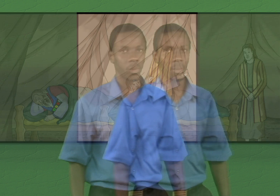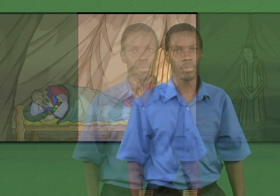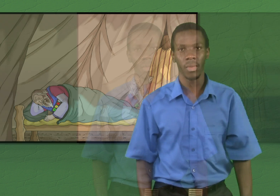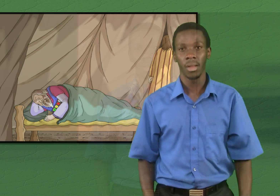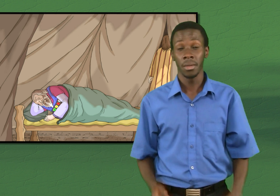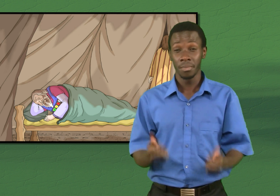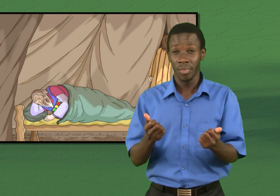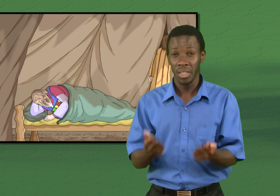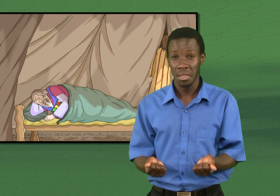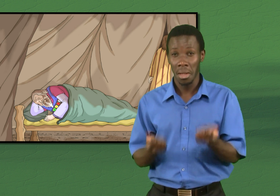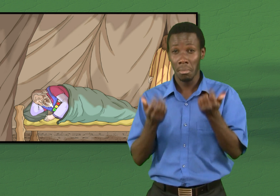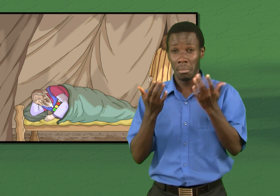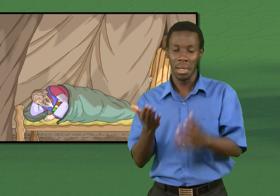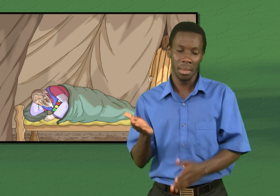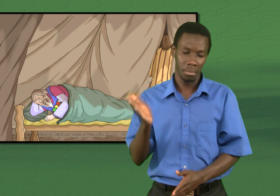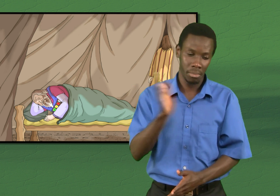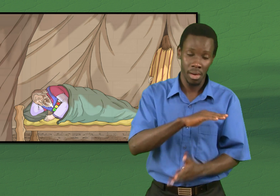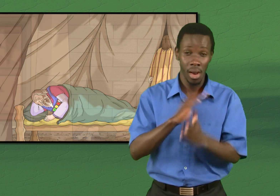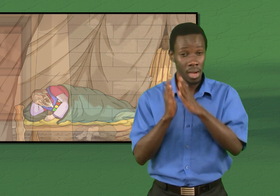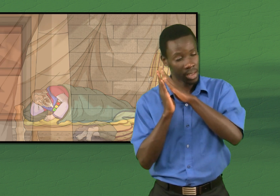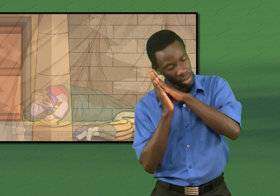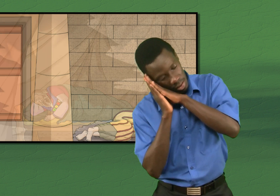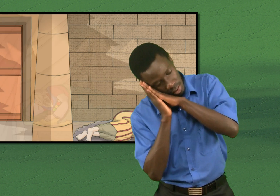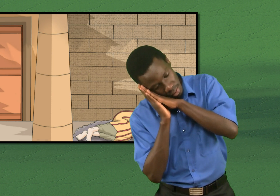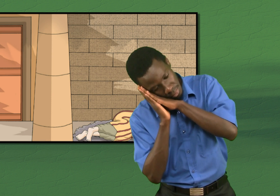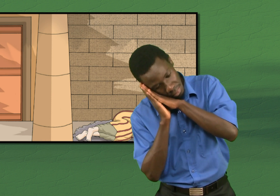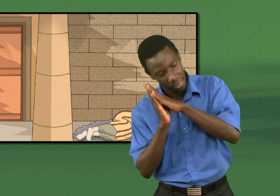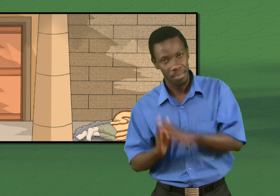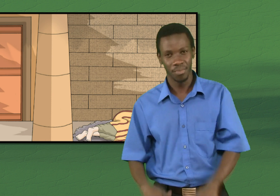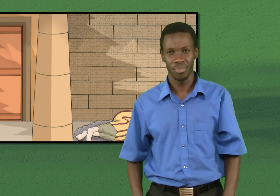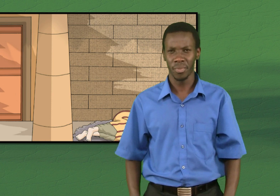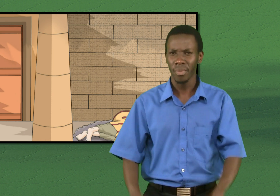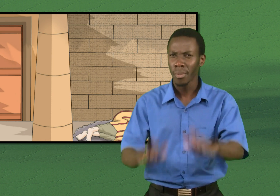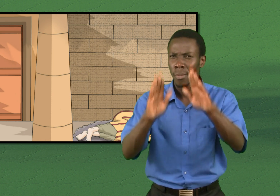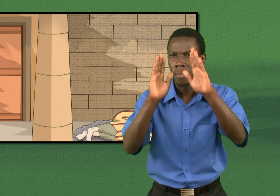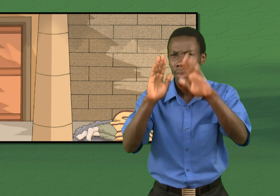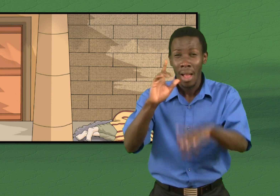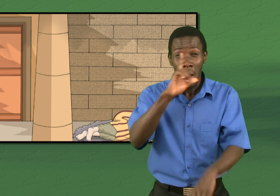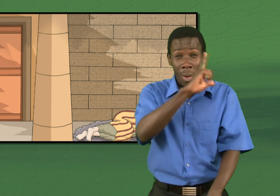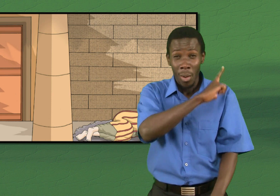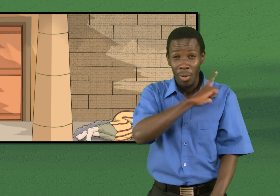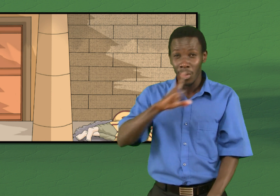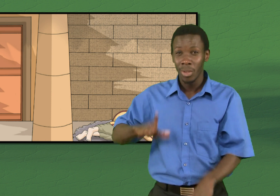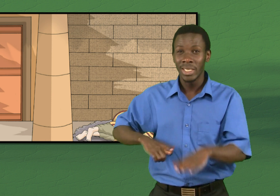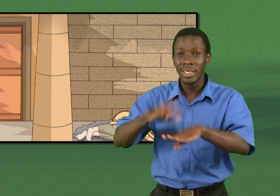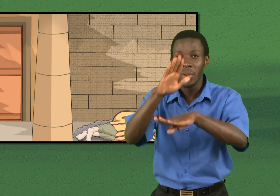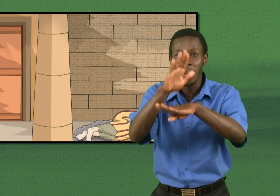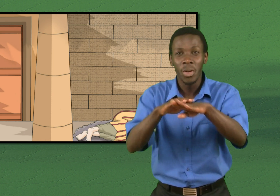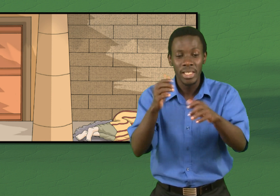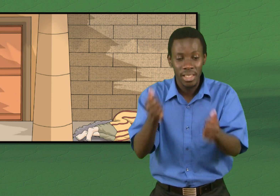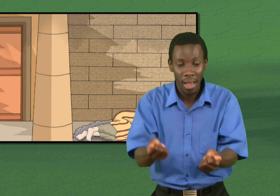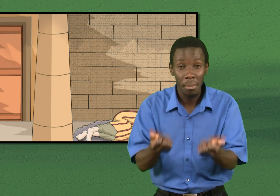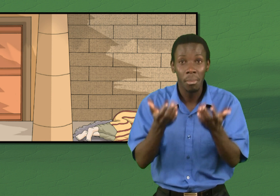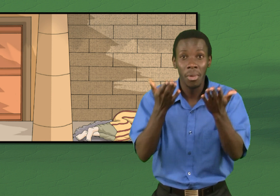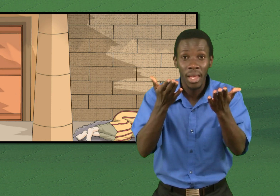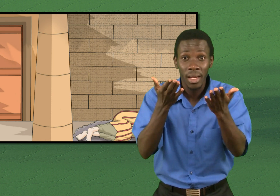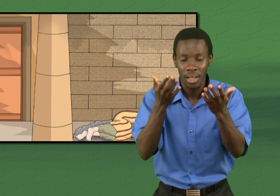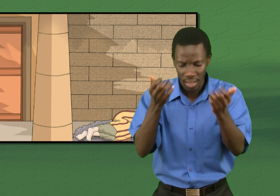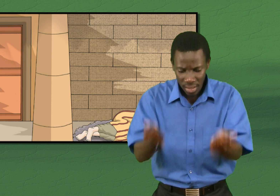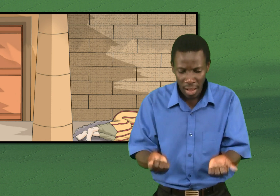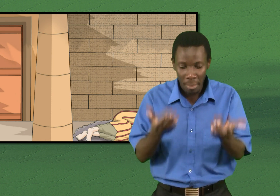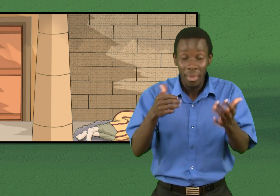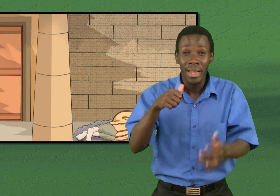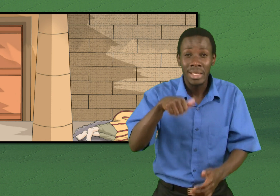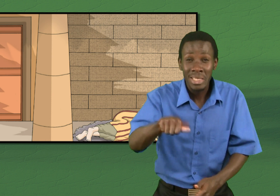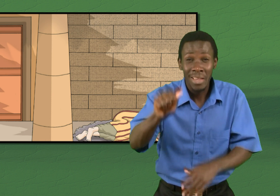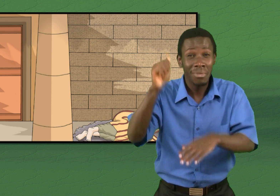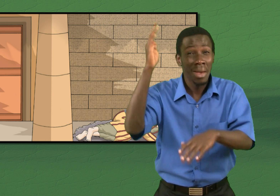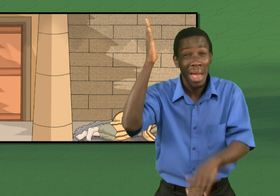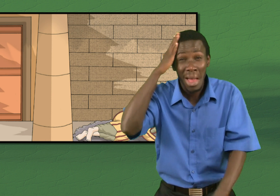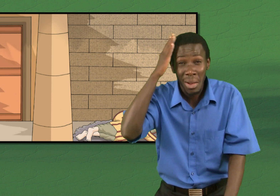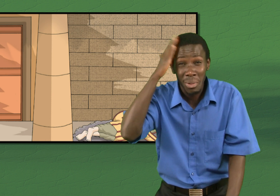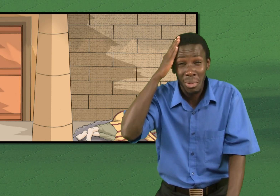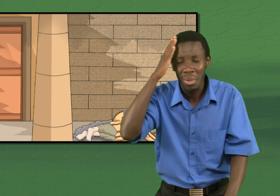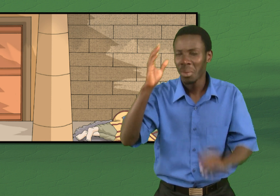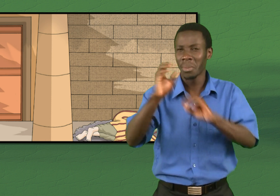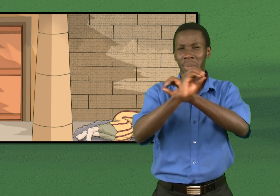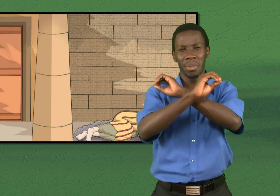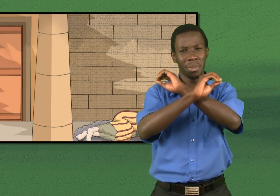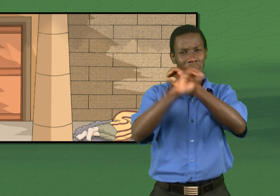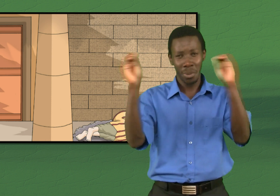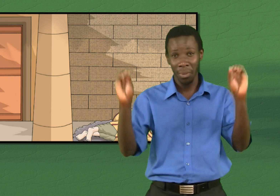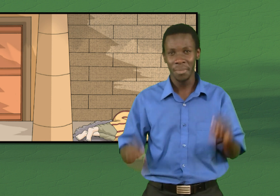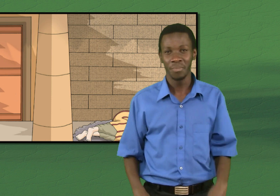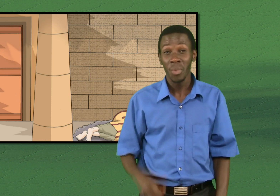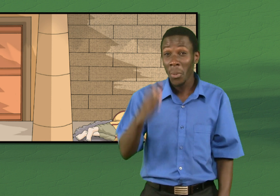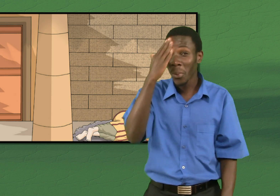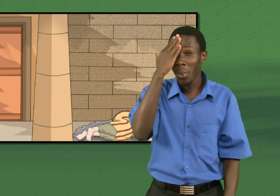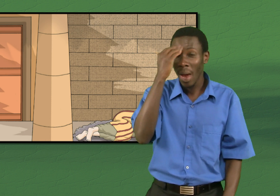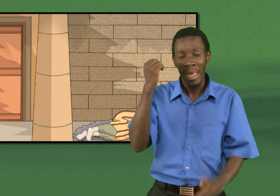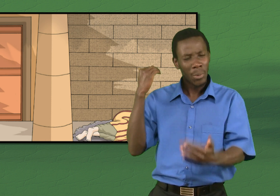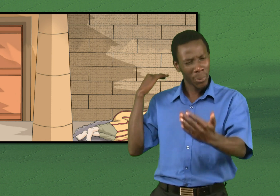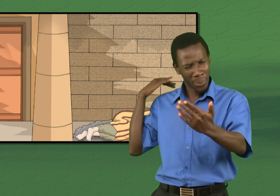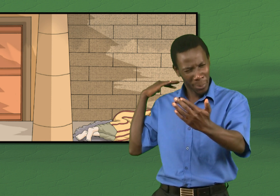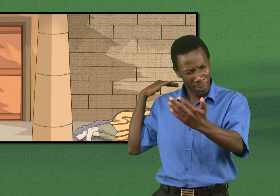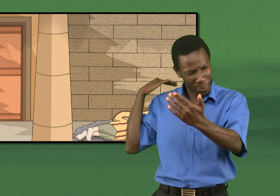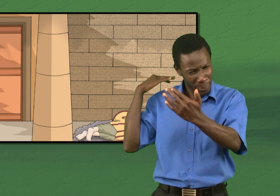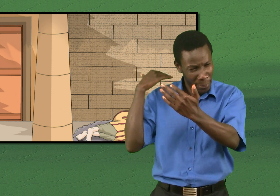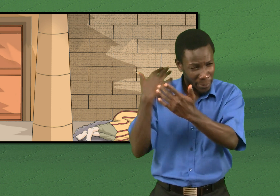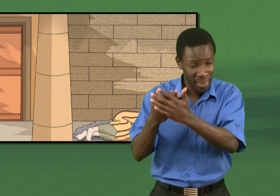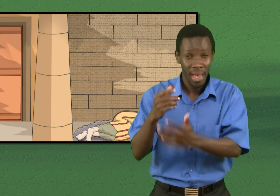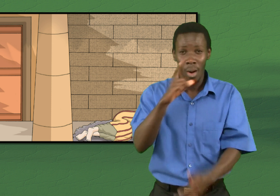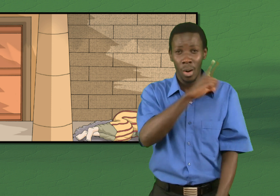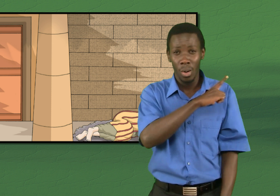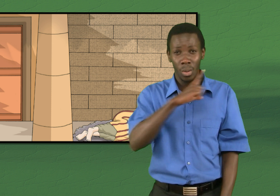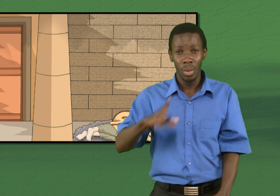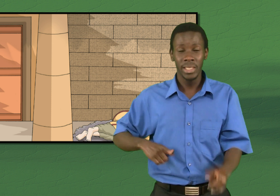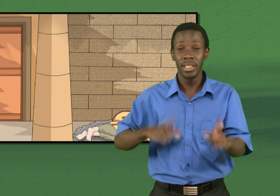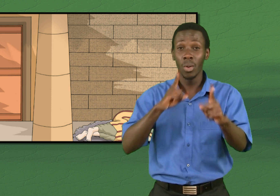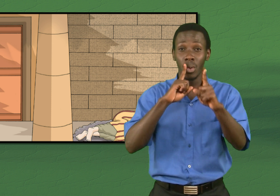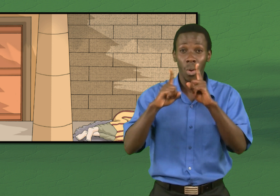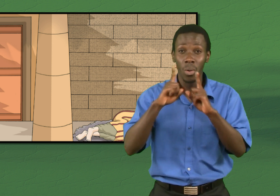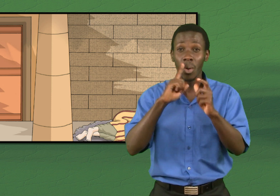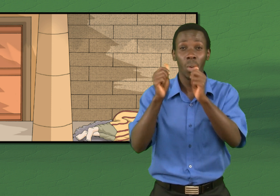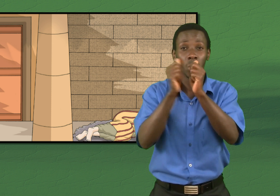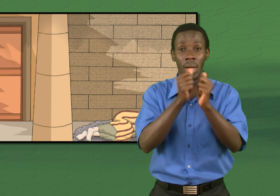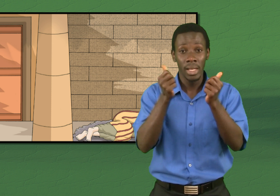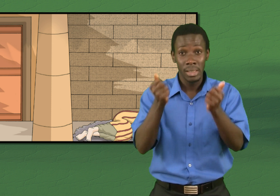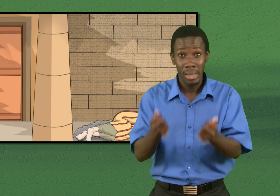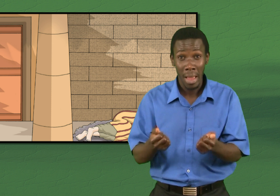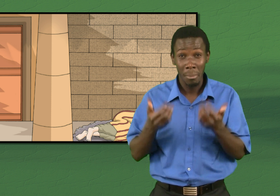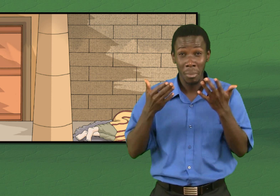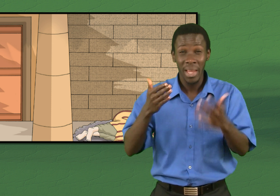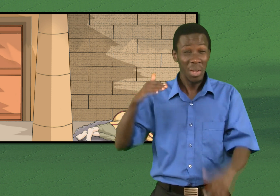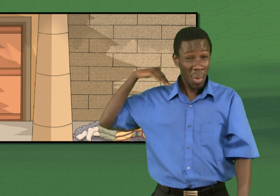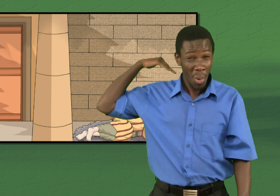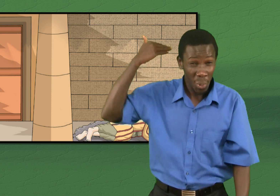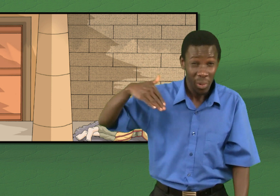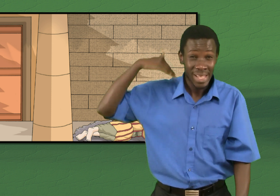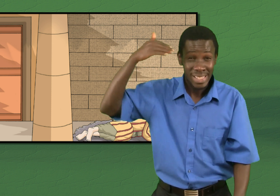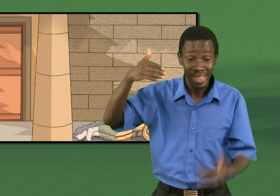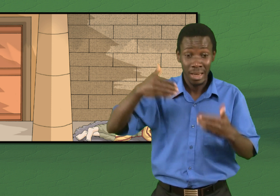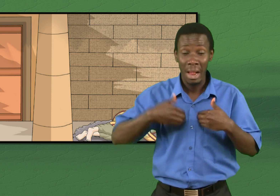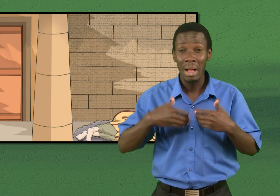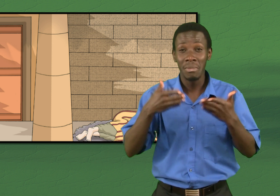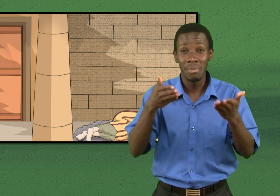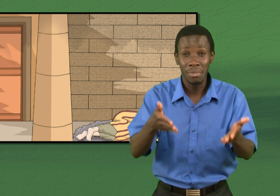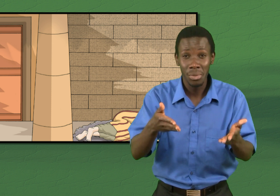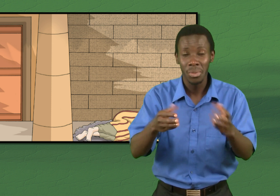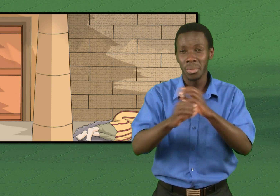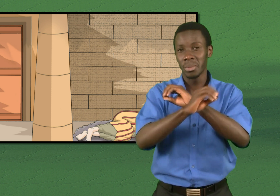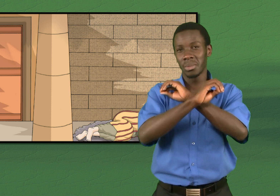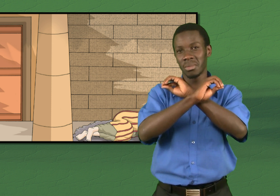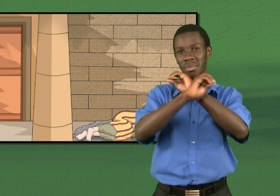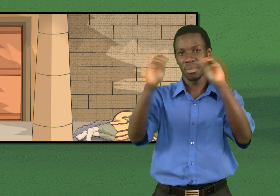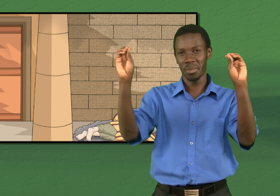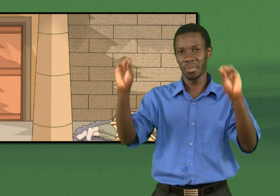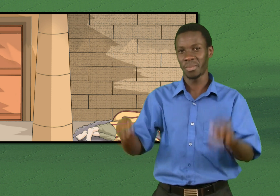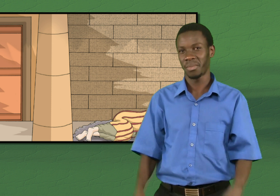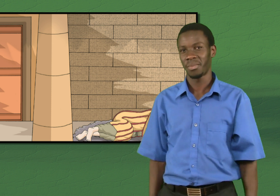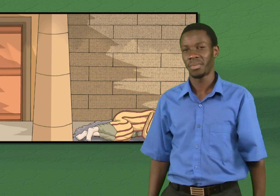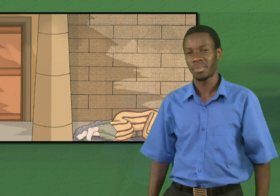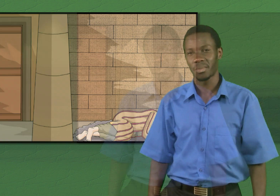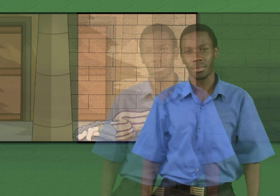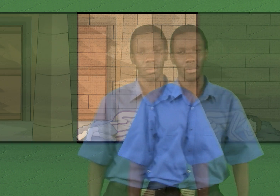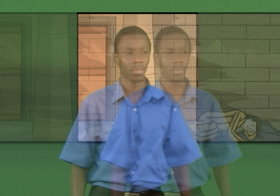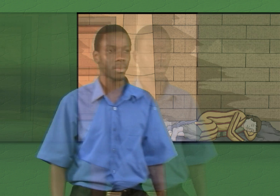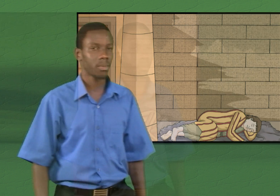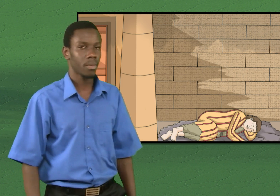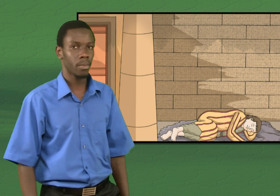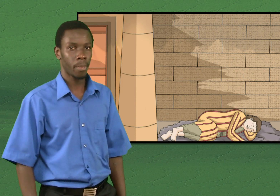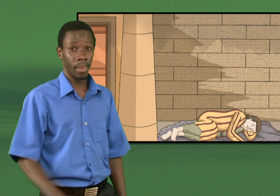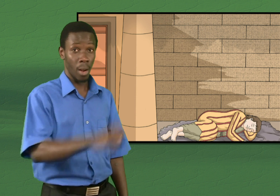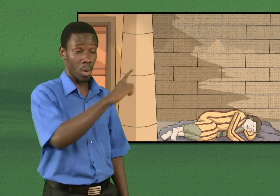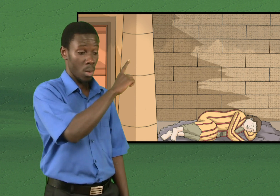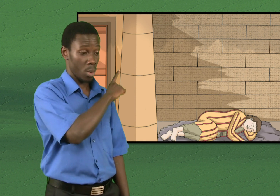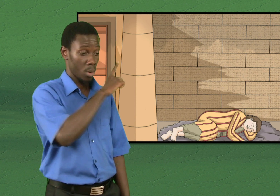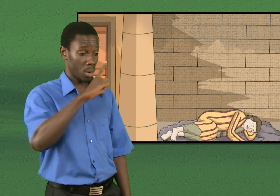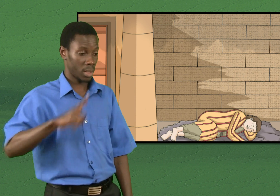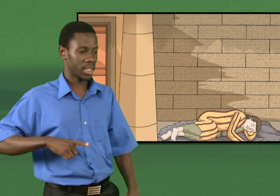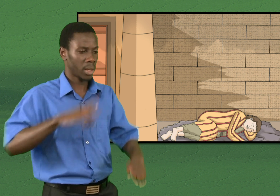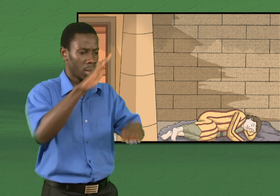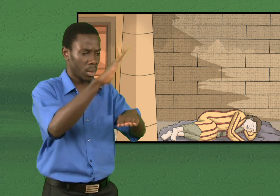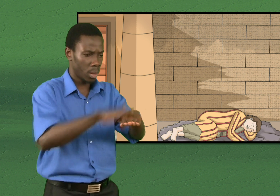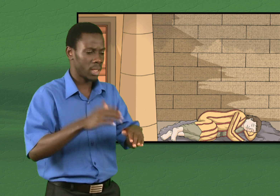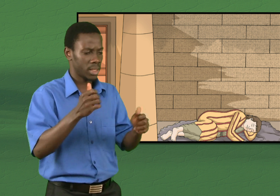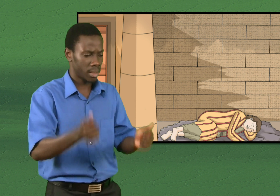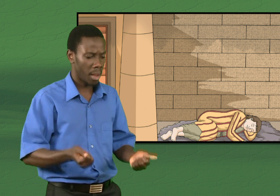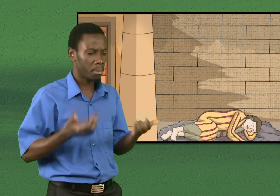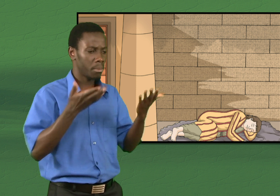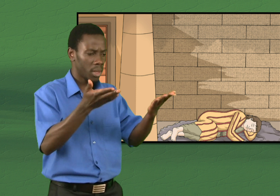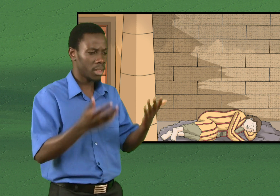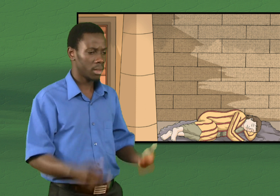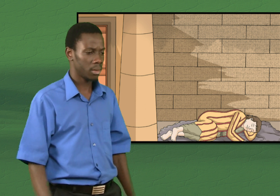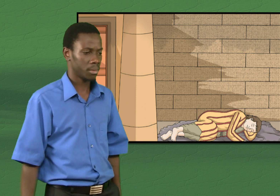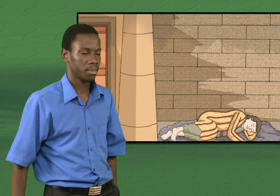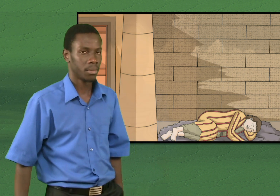Now Samuel did not yet know the LORD, because the word of the LORD had not yet been revealed to him.